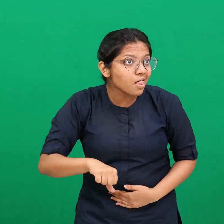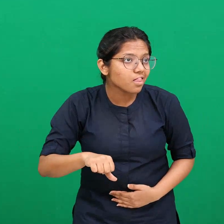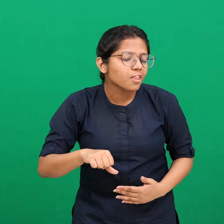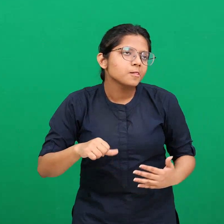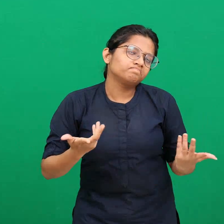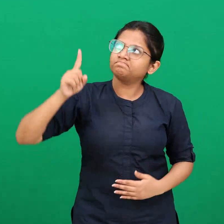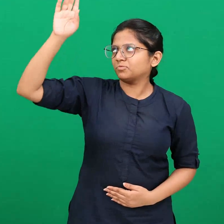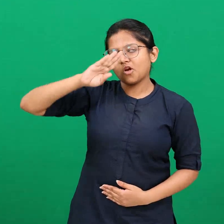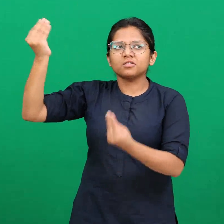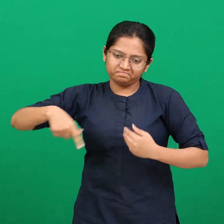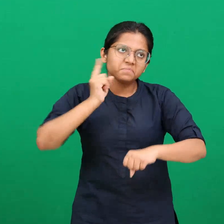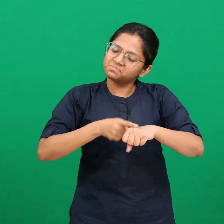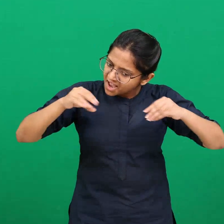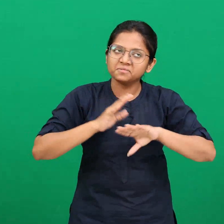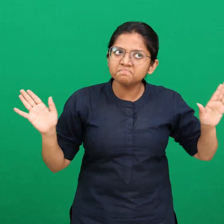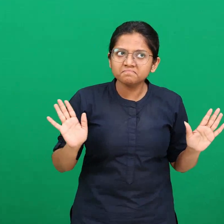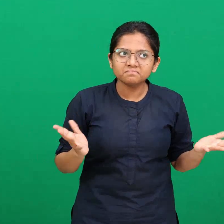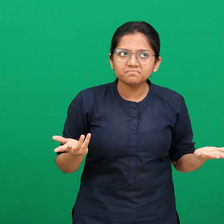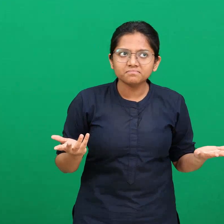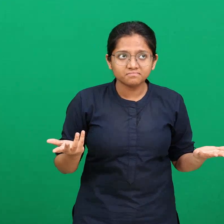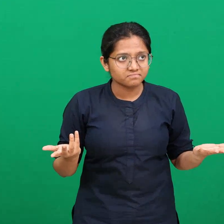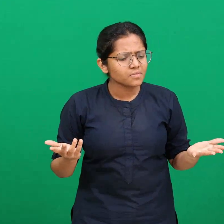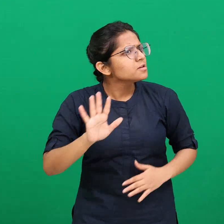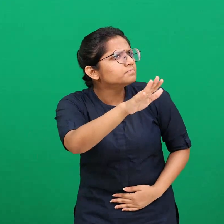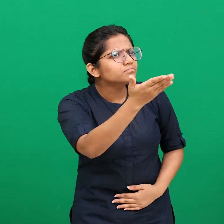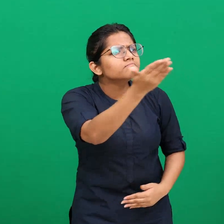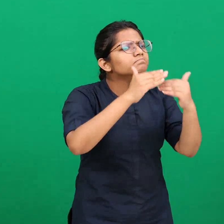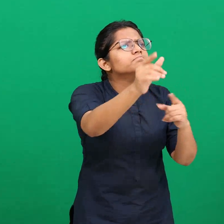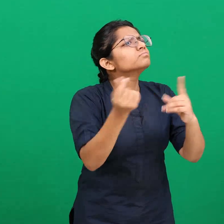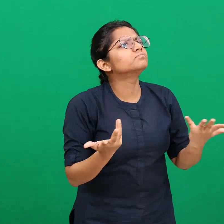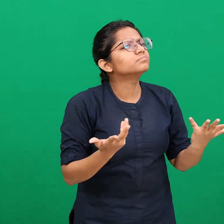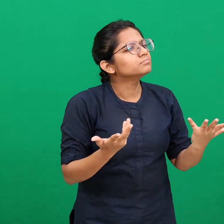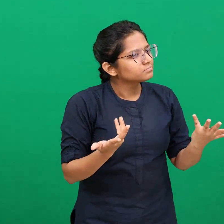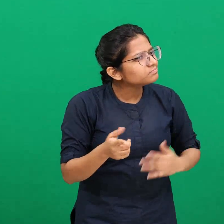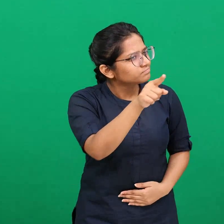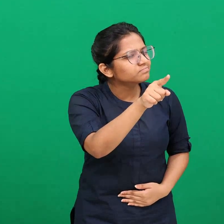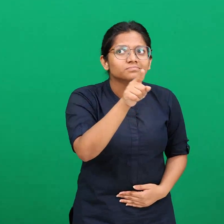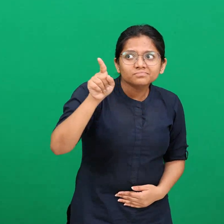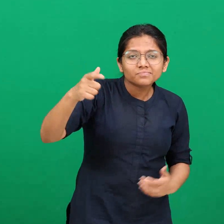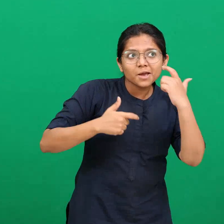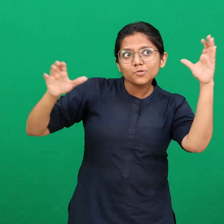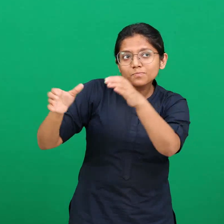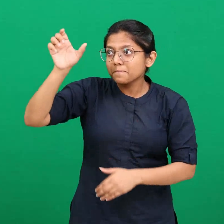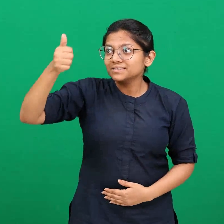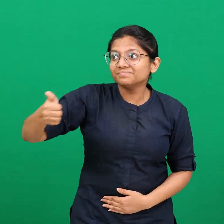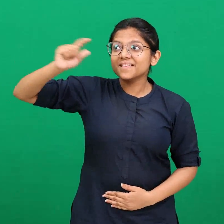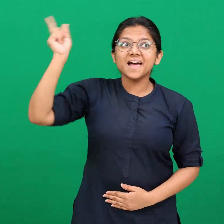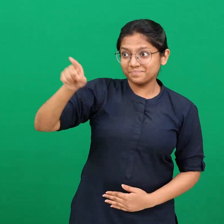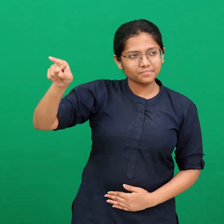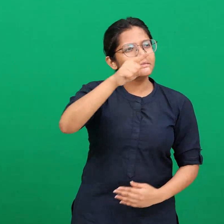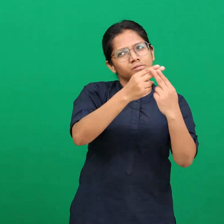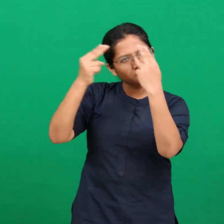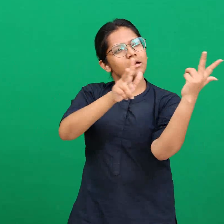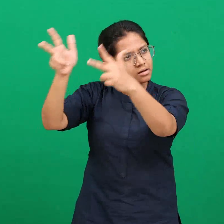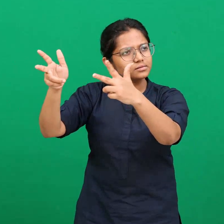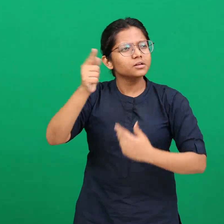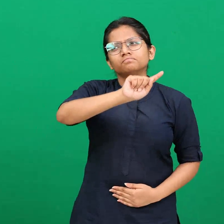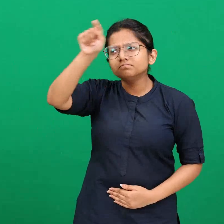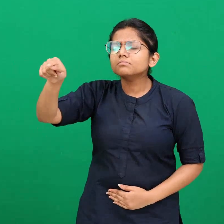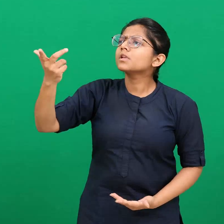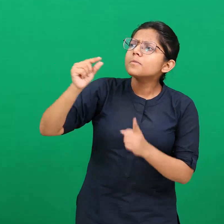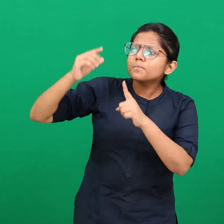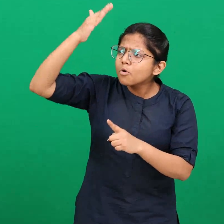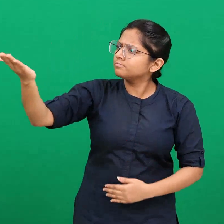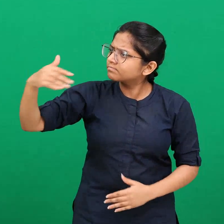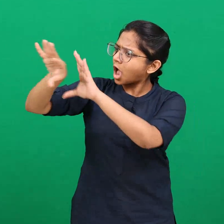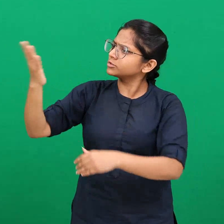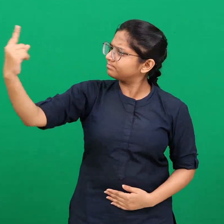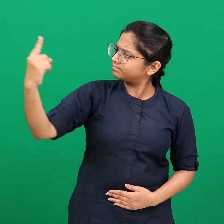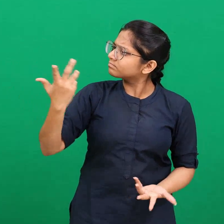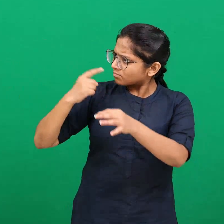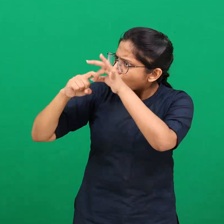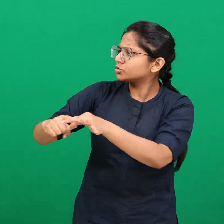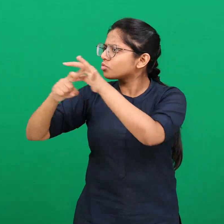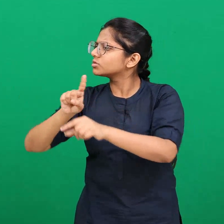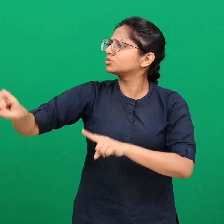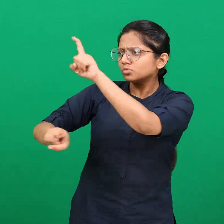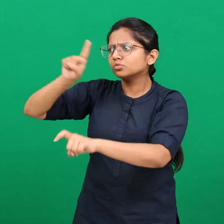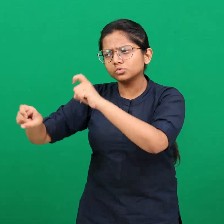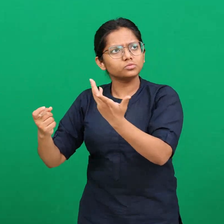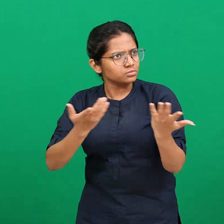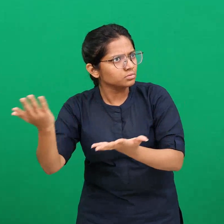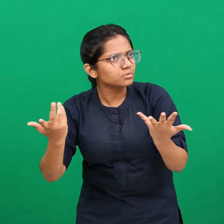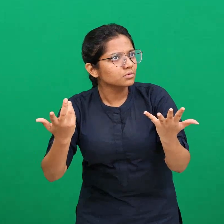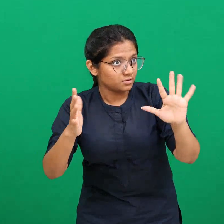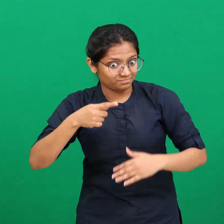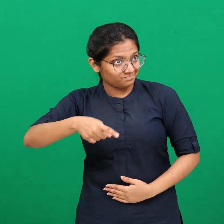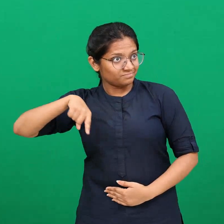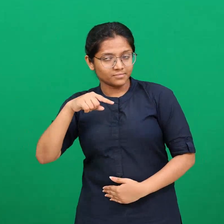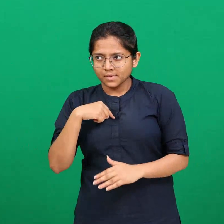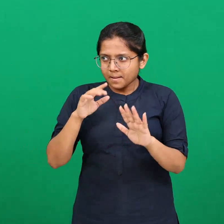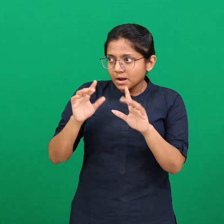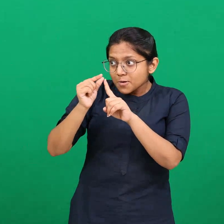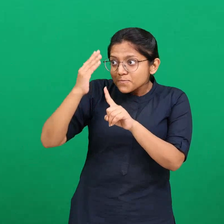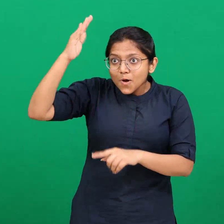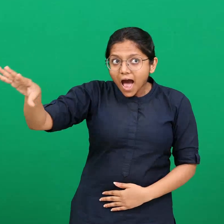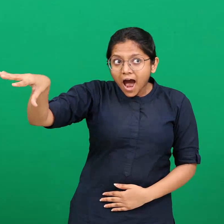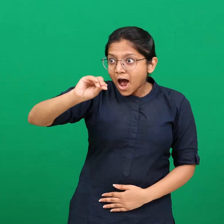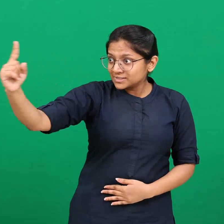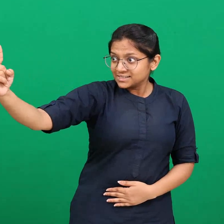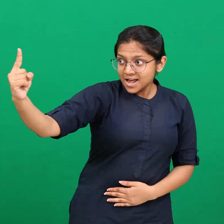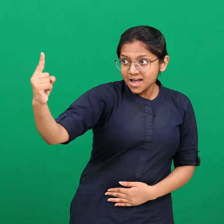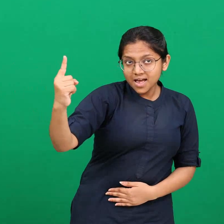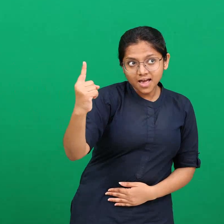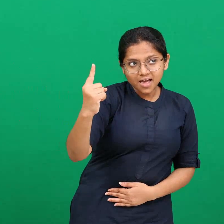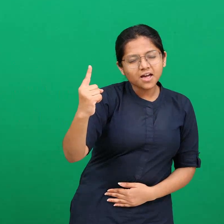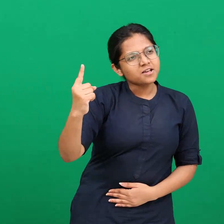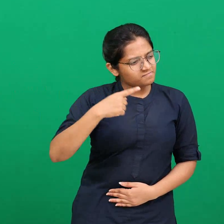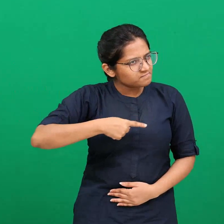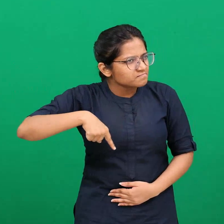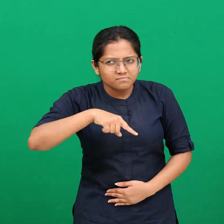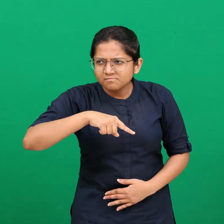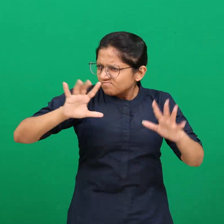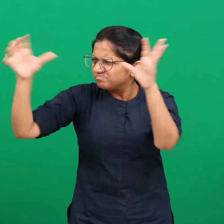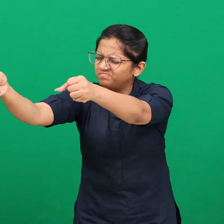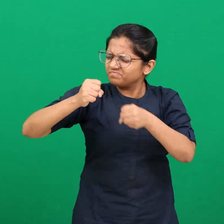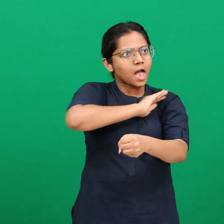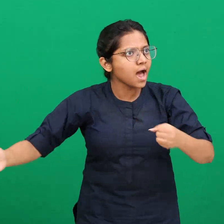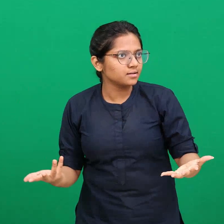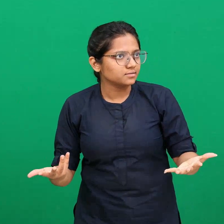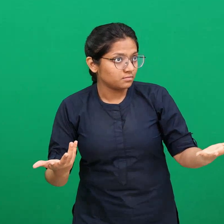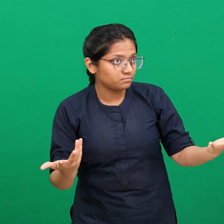Now then, you and the Sanhedrin petition the commander to bring him down to you on the pretext of examining his case more carefully.